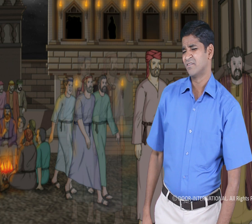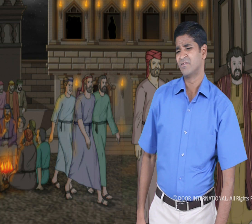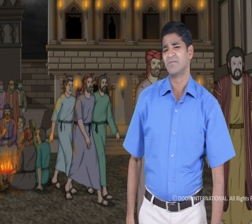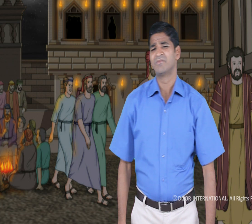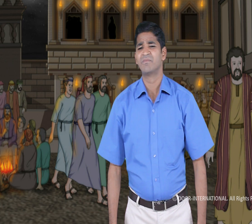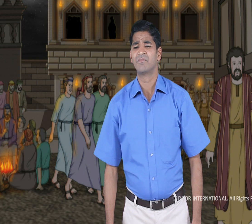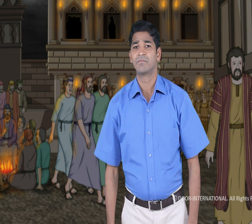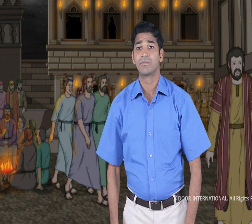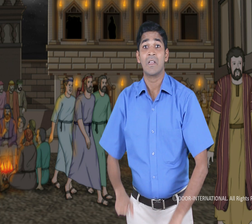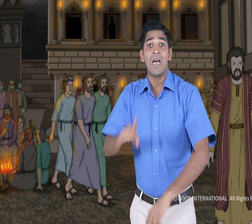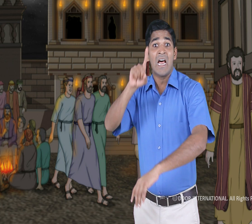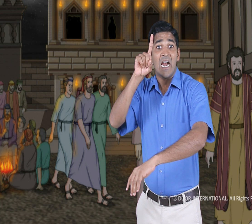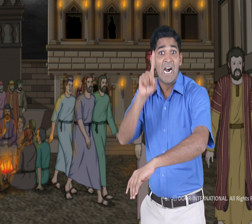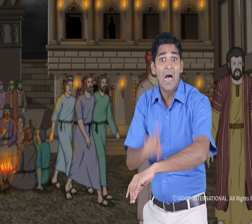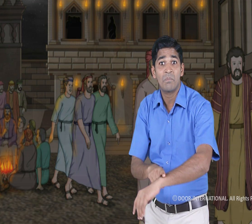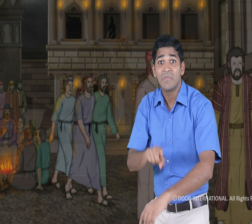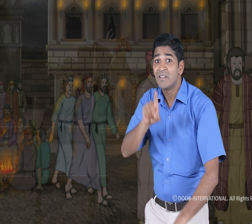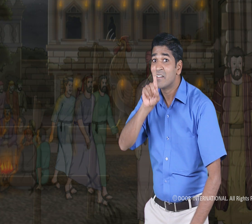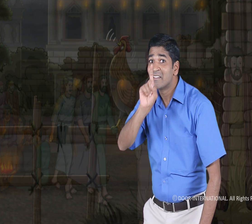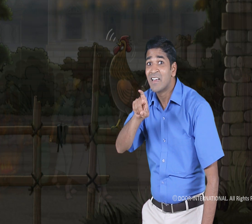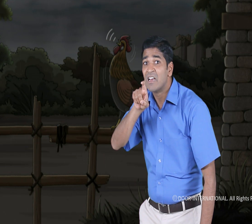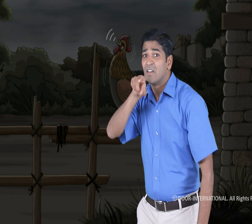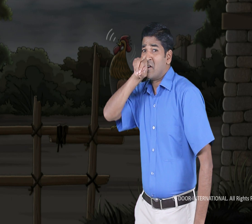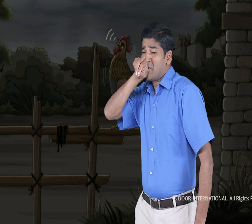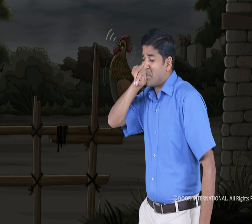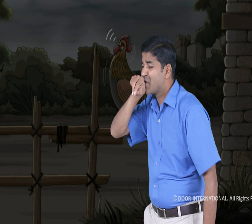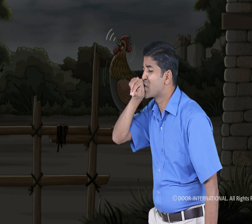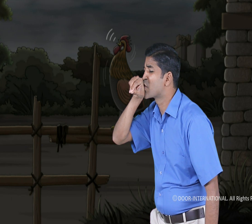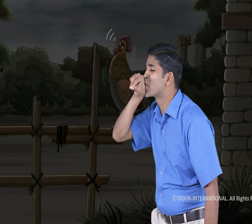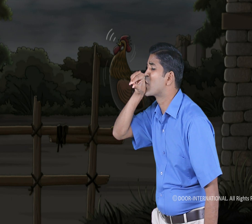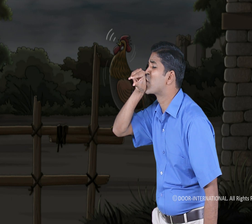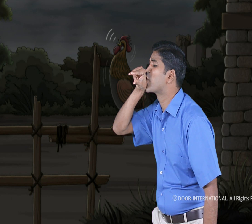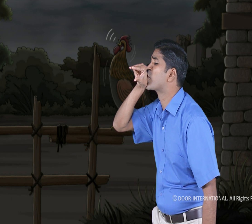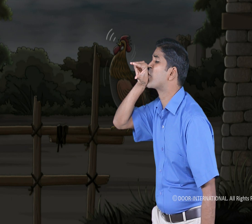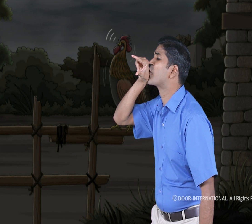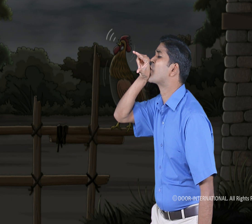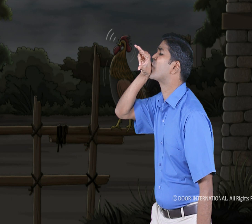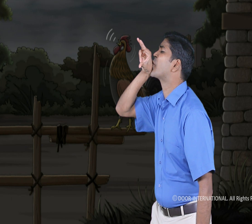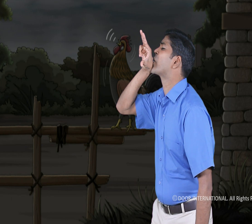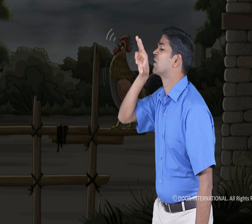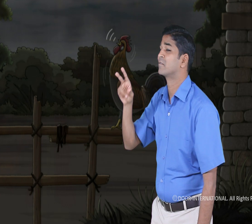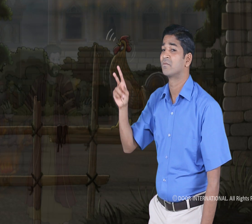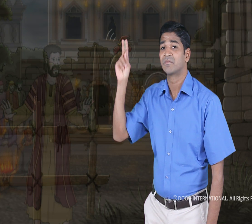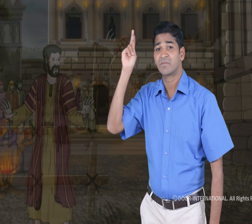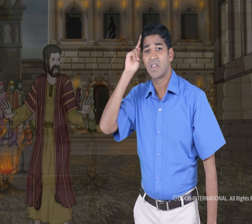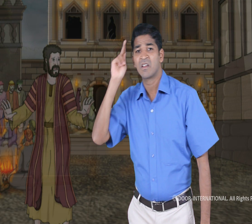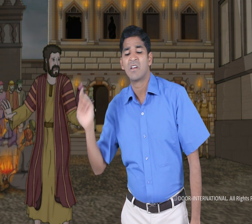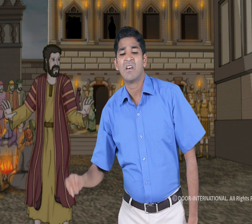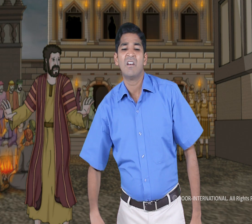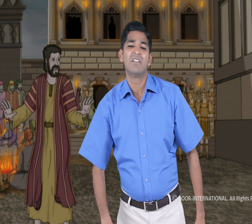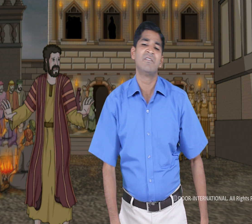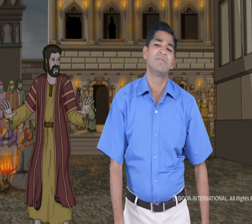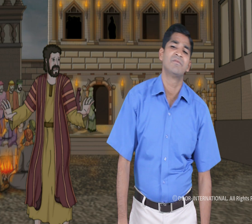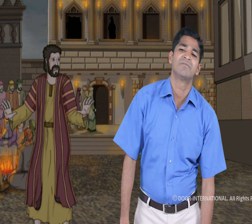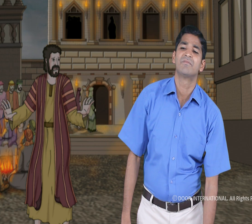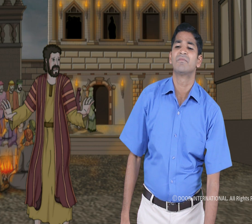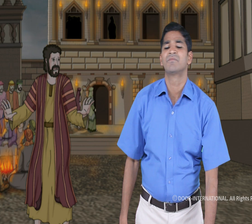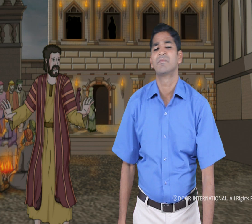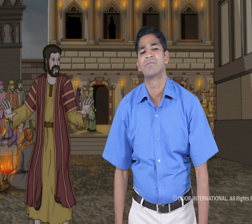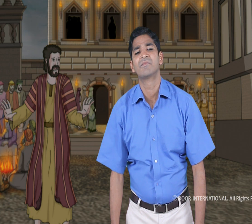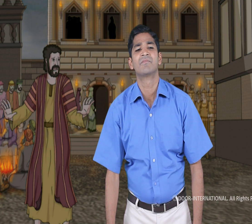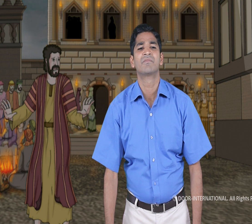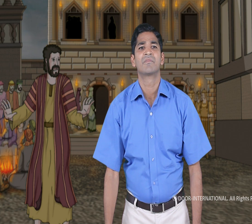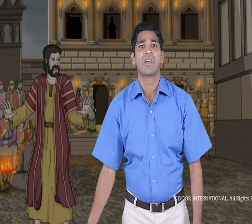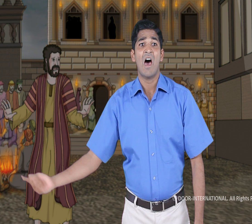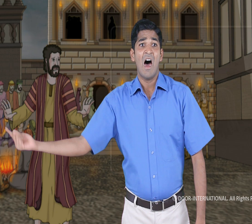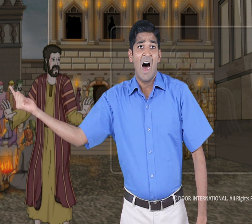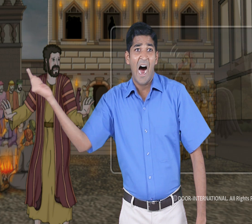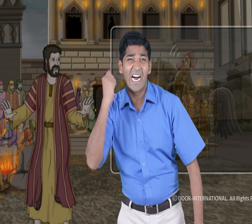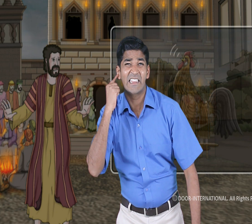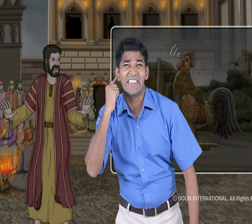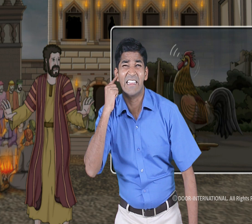And immediately a rooster crowed.